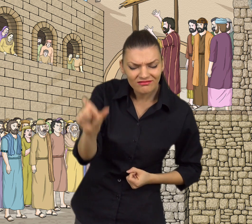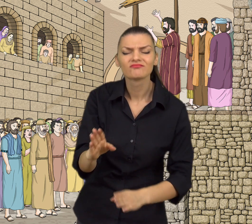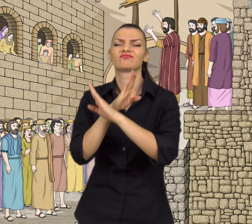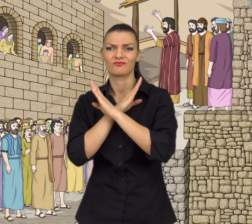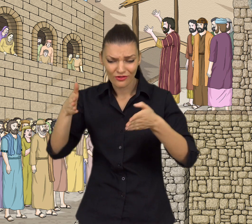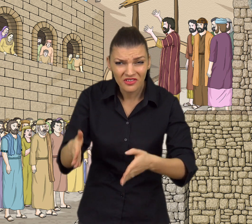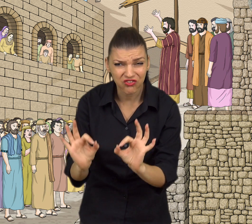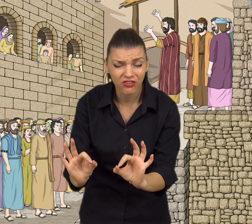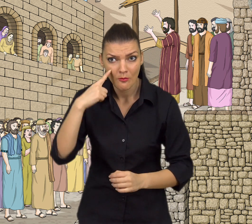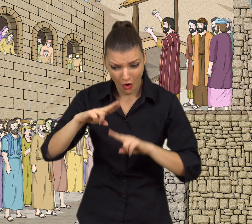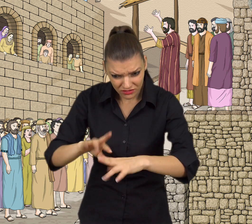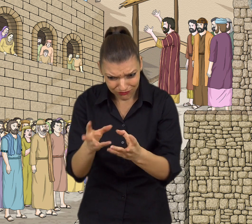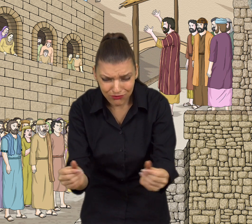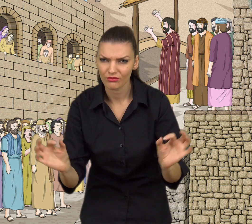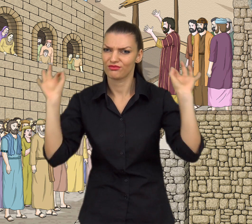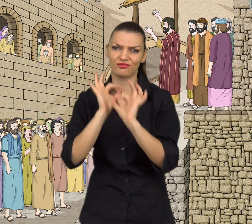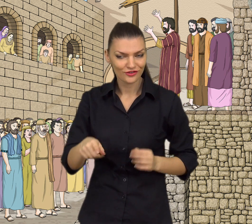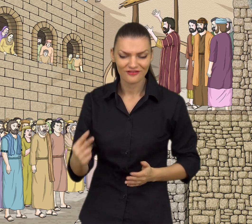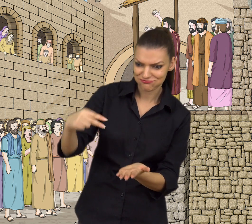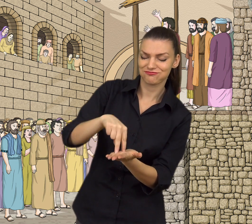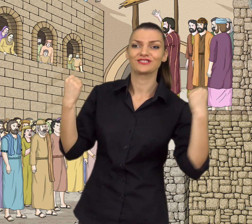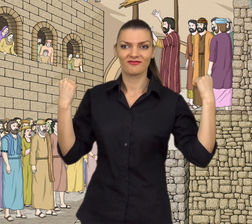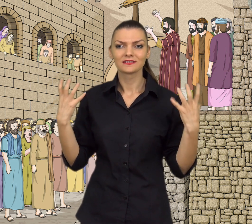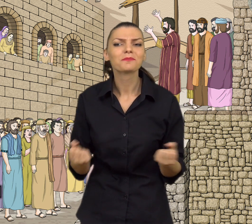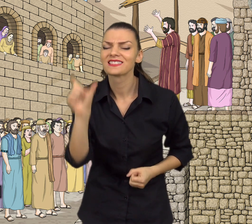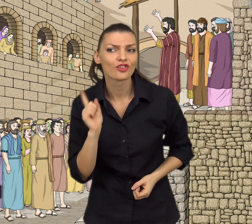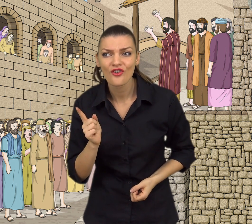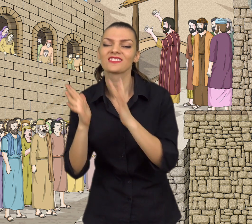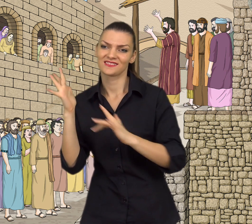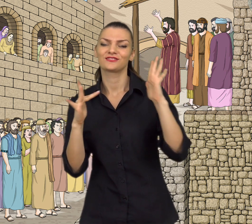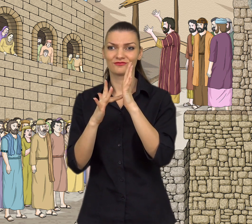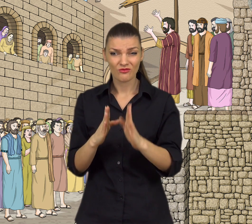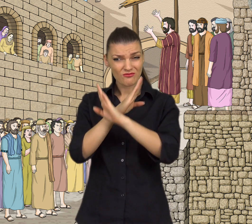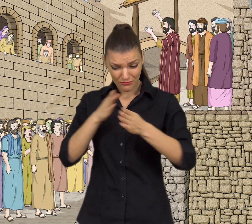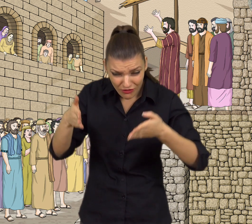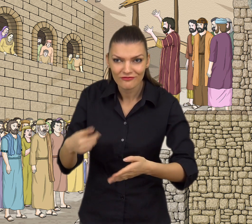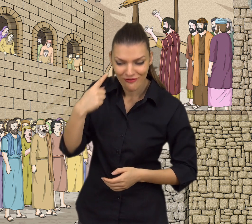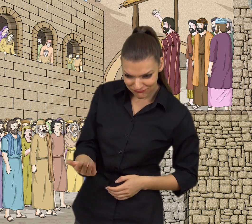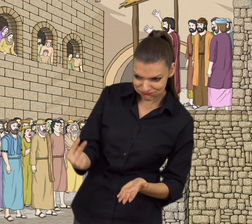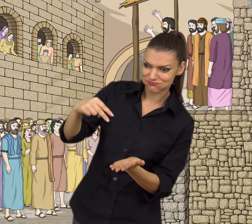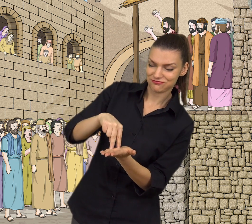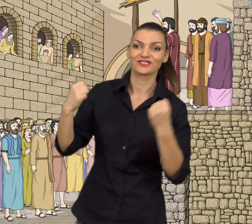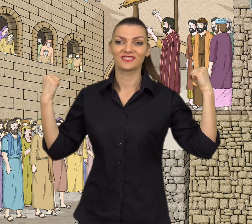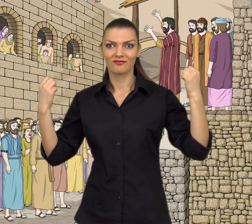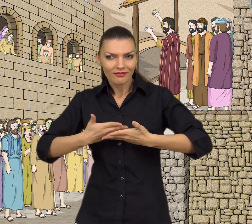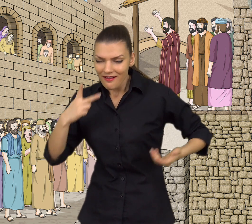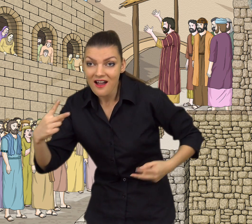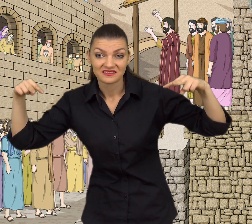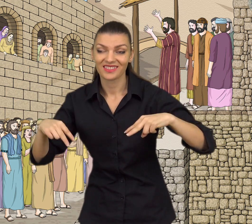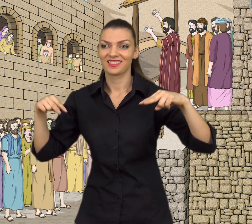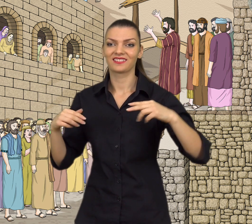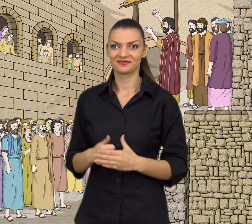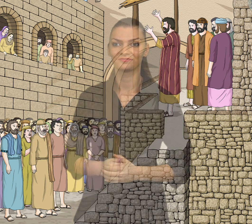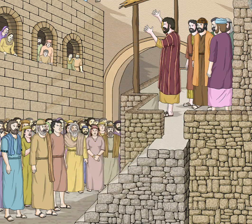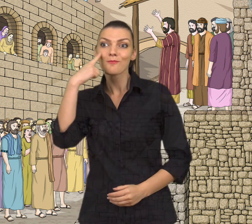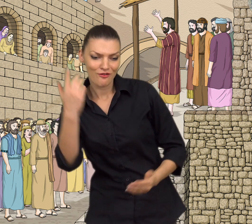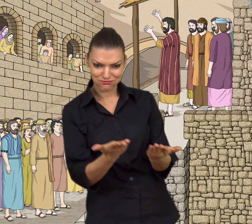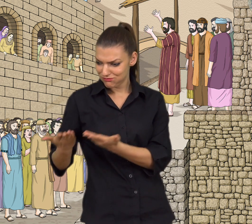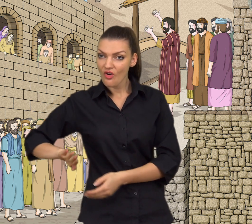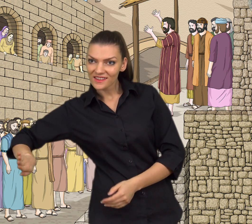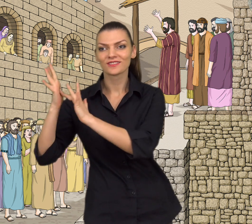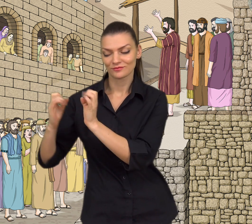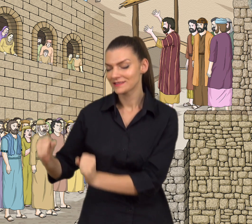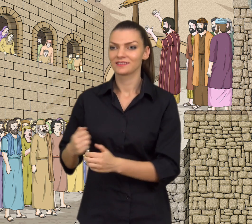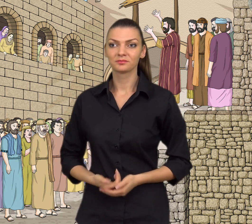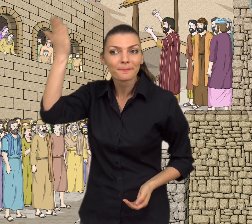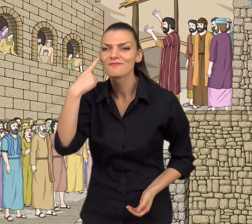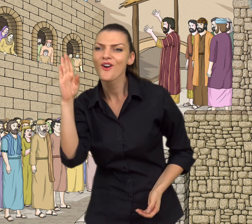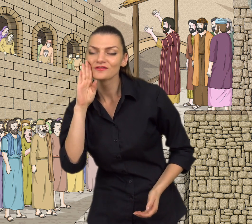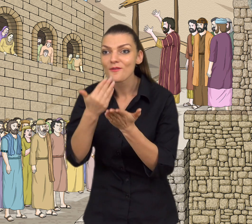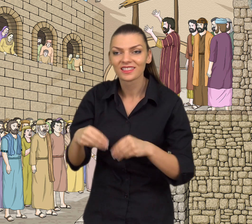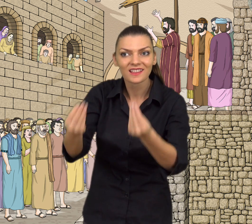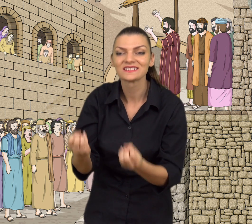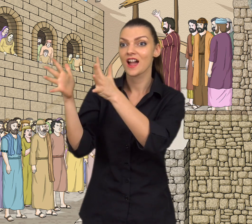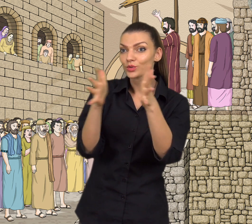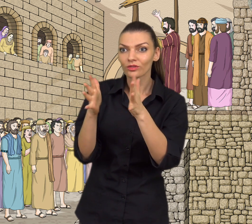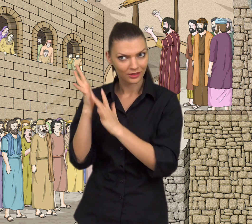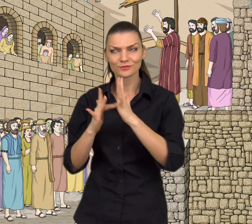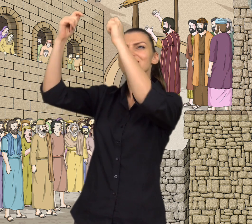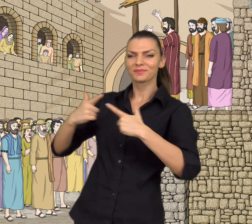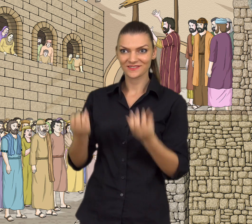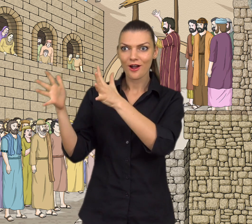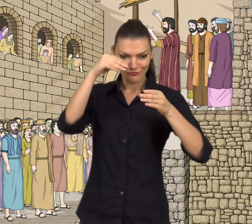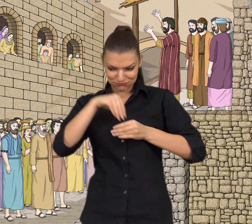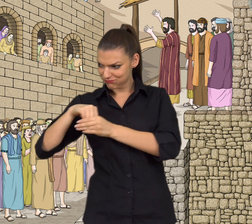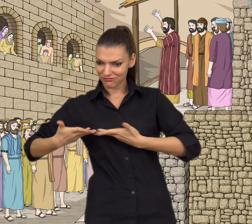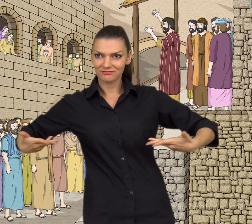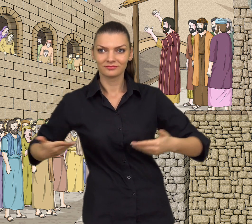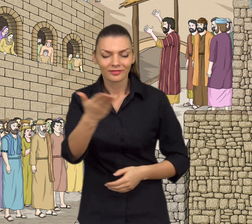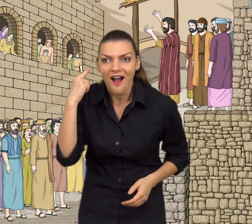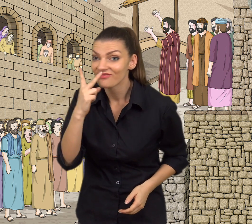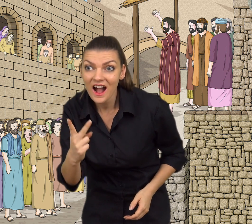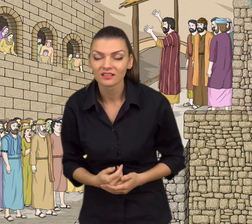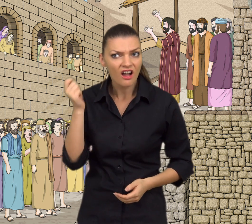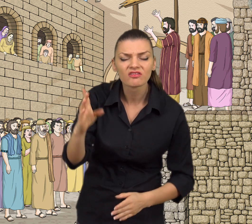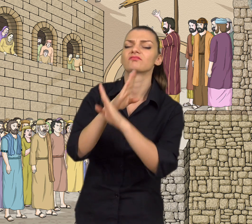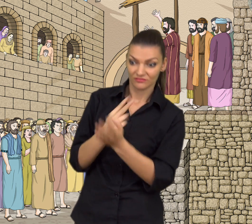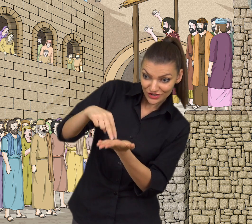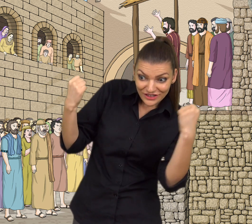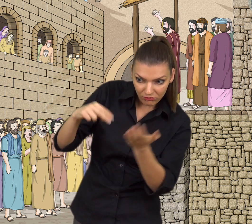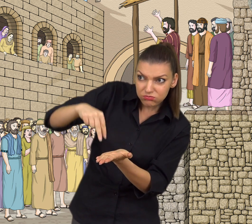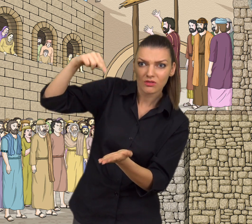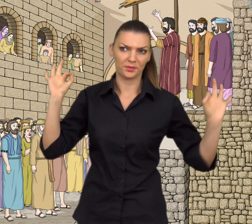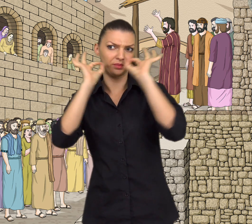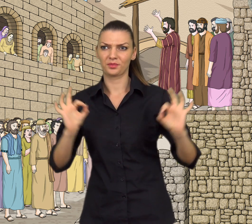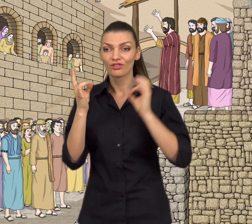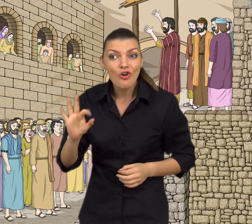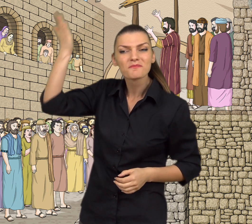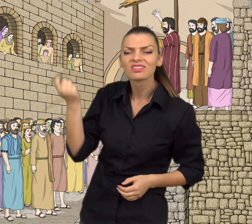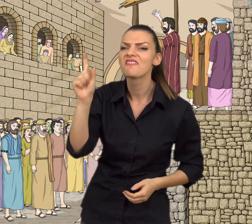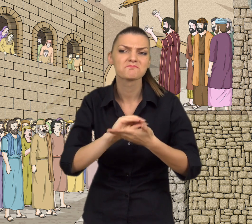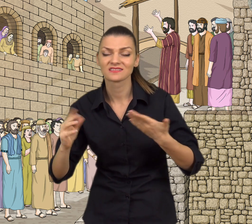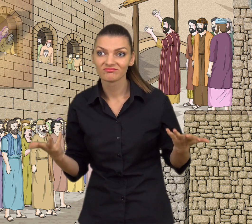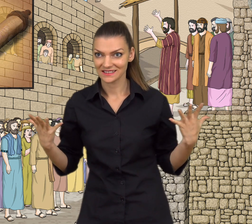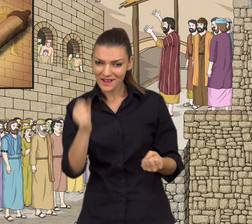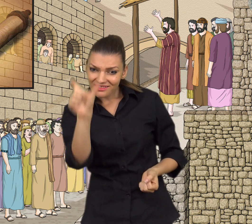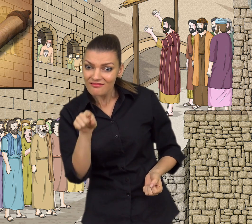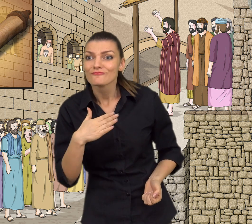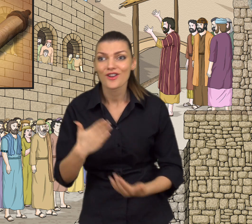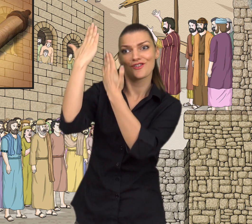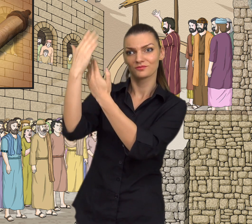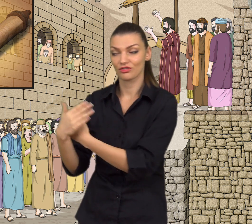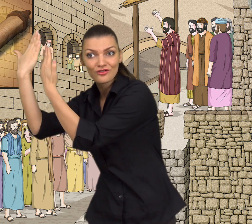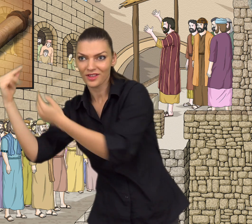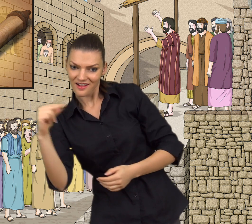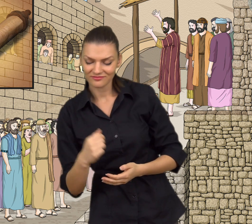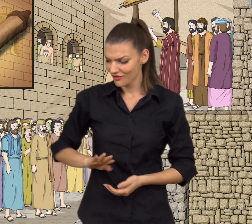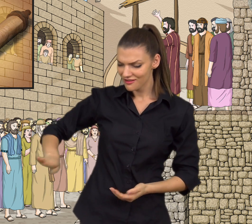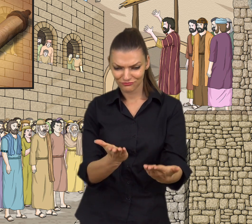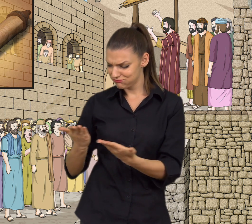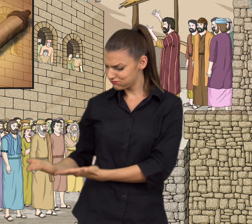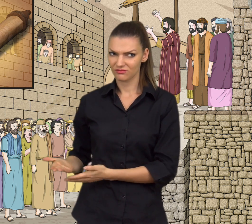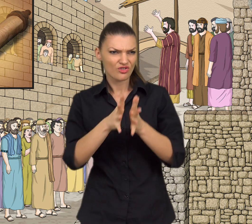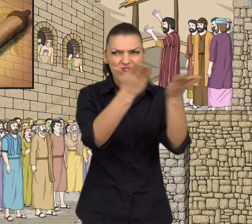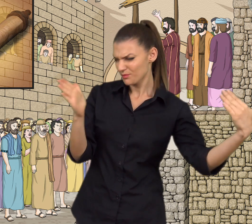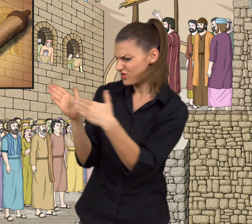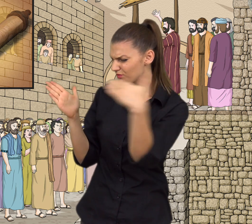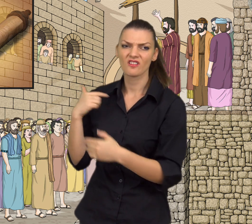Foreseeing this, David spoke about the resurrection of the Christ, that He was not abandoned to Hades, nor did His body see decay. God has raised this Jesus to life, to which we are all witnesses. Exalted, then, to the right hand of God, He has received from the Father the promised Holy Spirit and has poured out what you now see and hear.